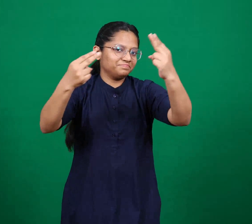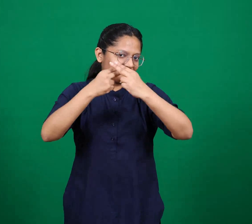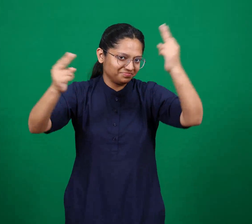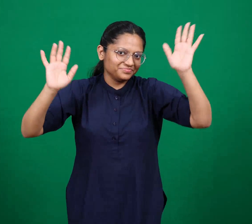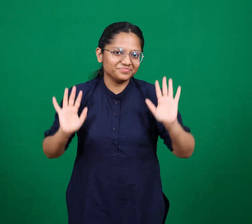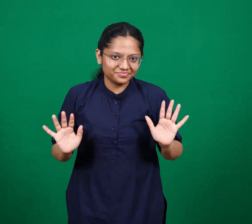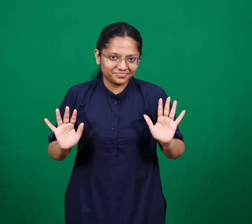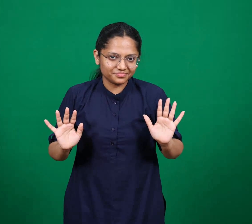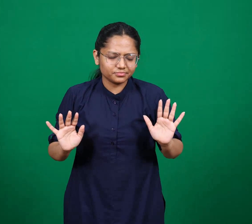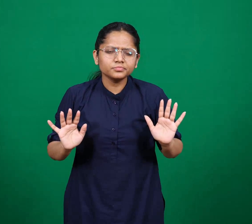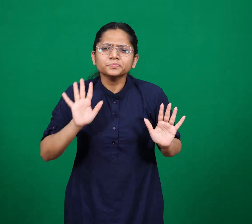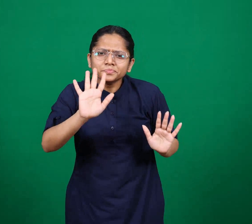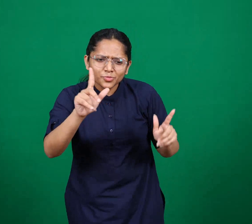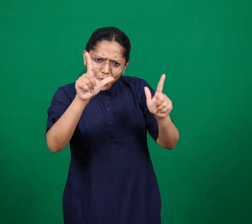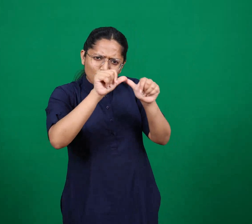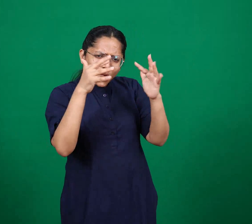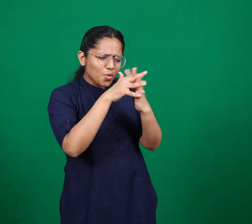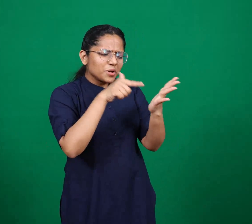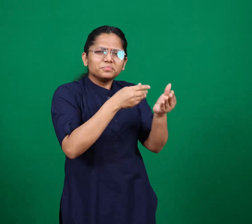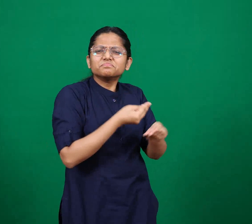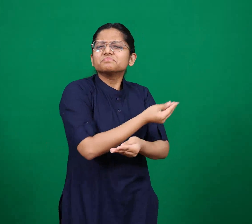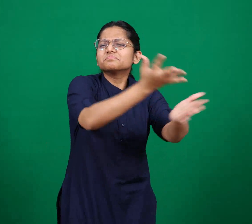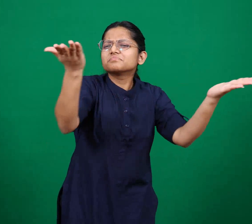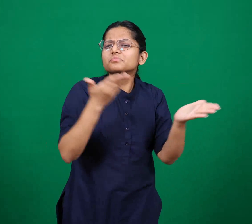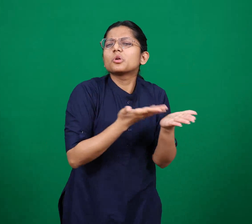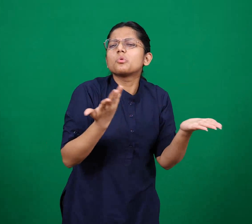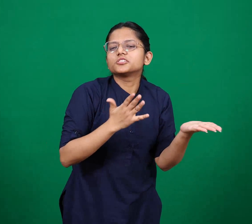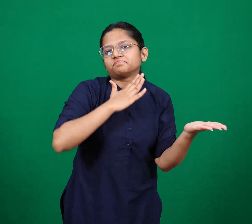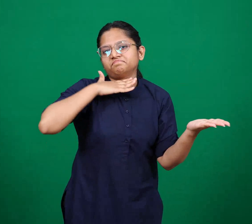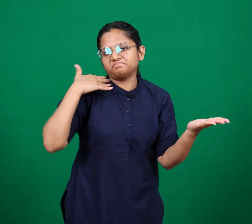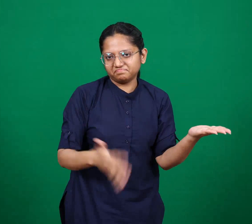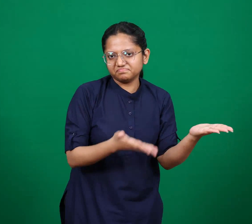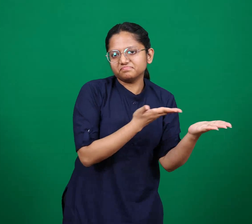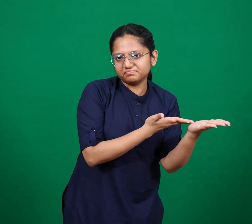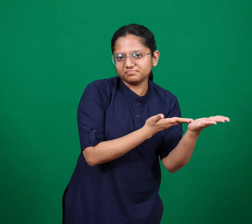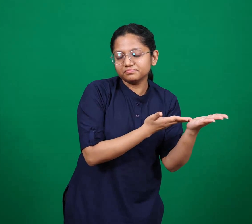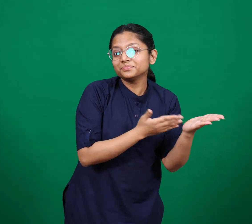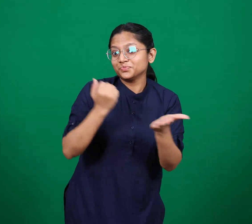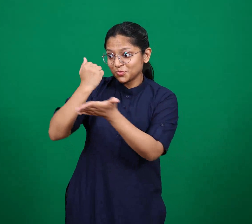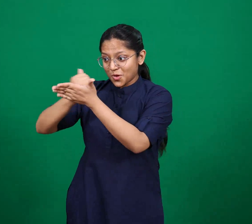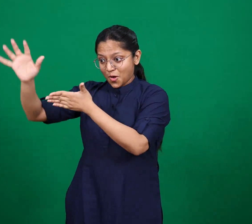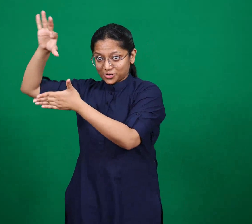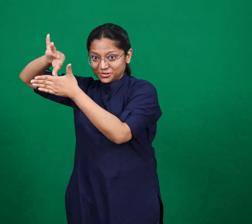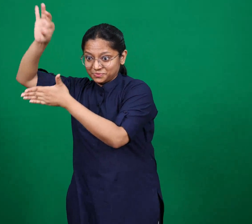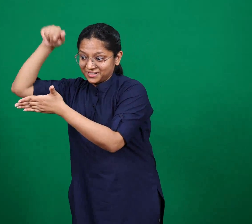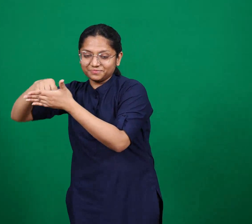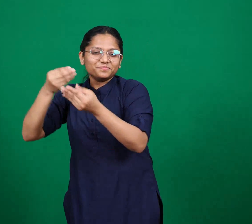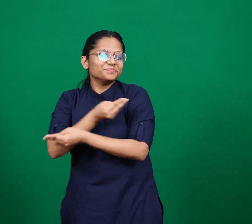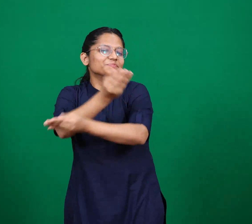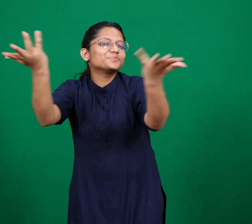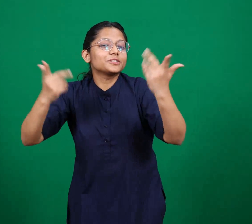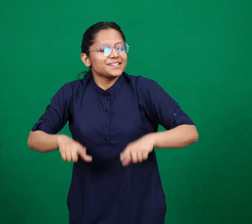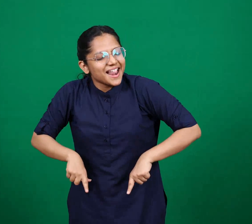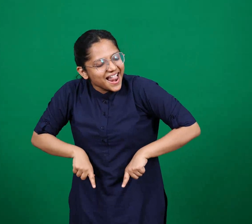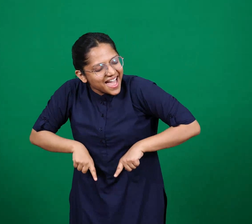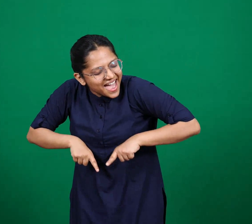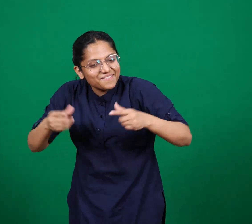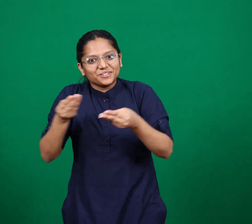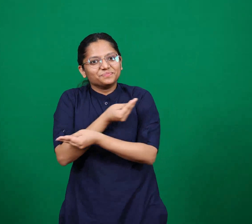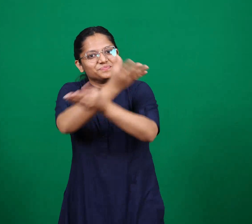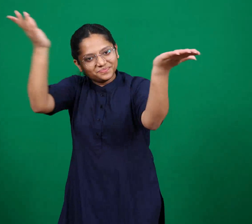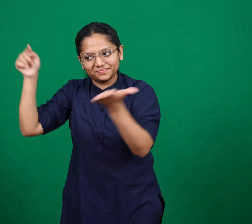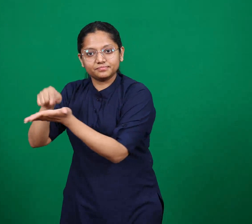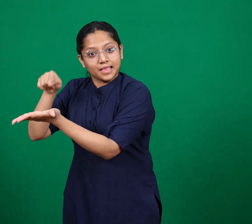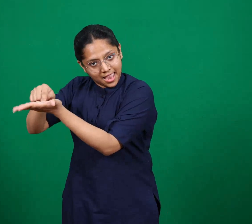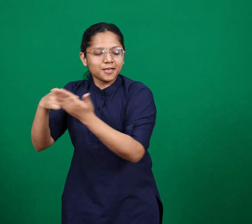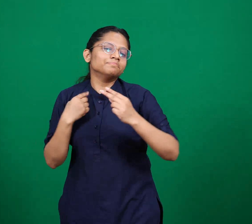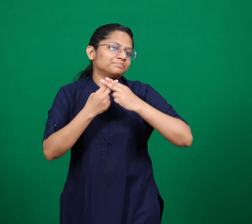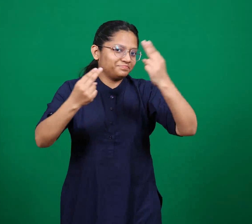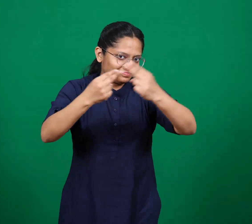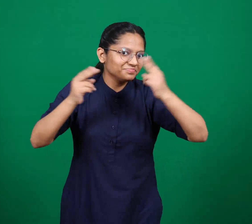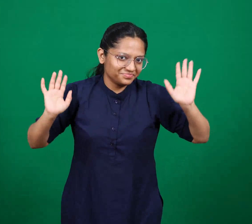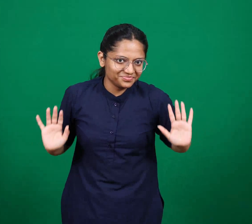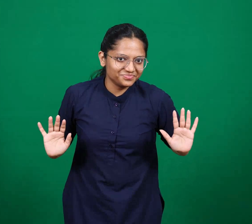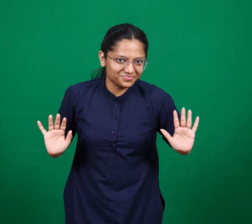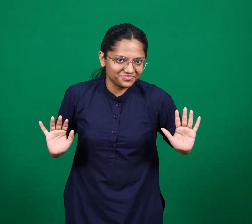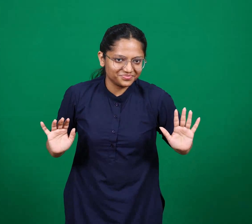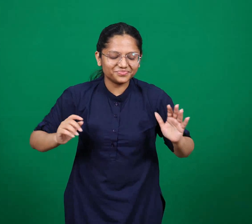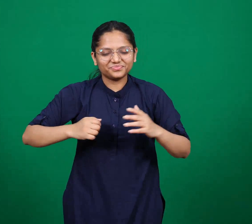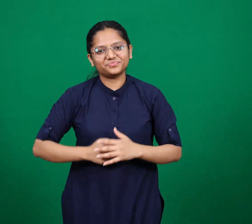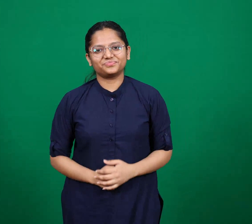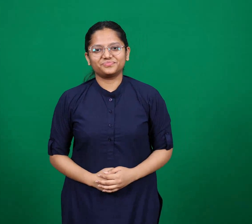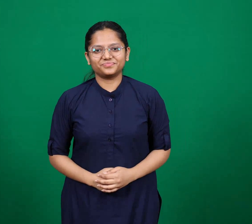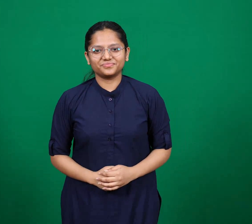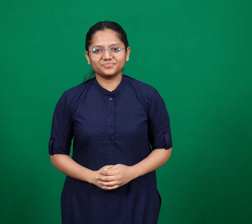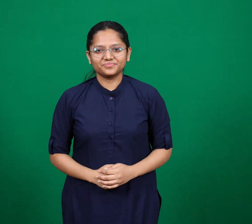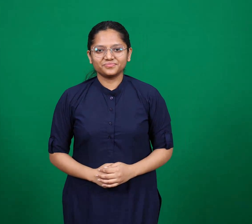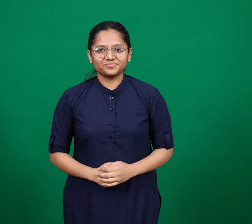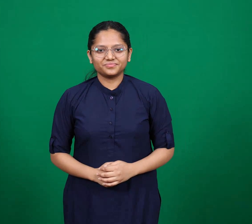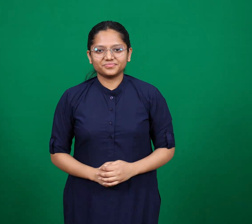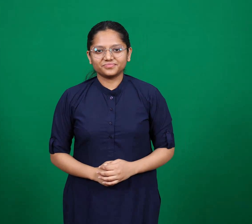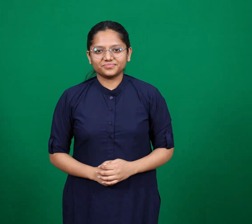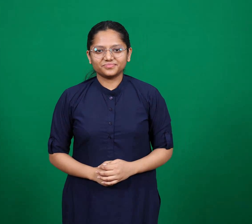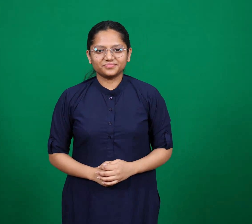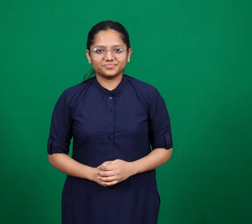for the letter kills, but the Spirit gives life.